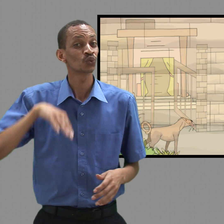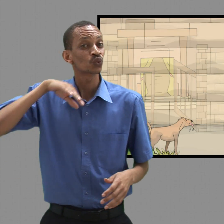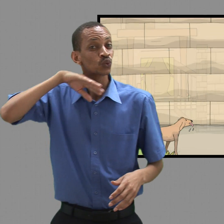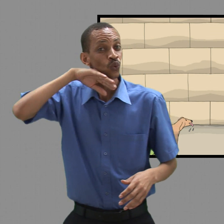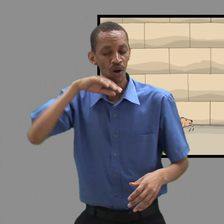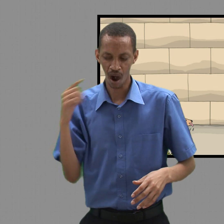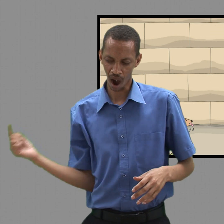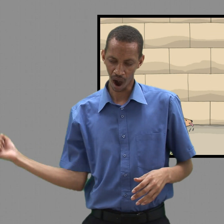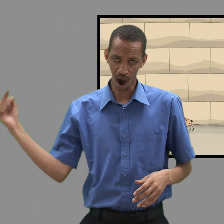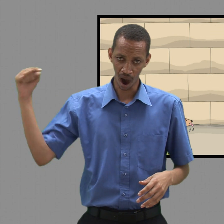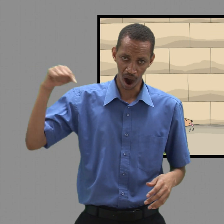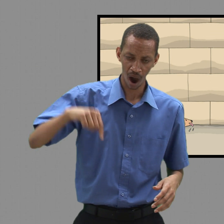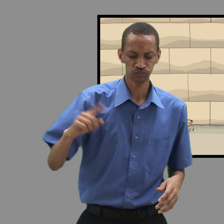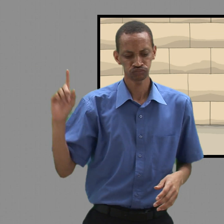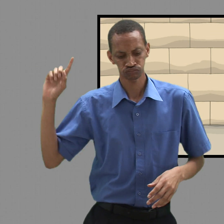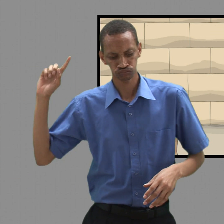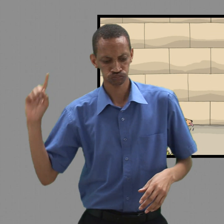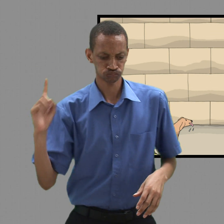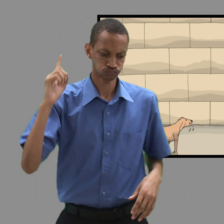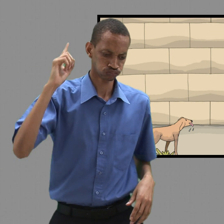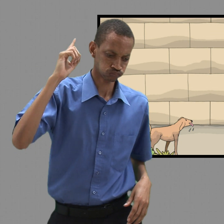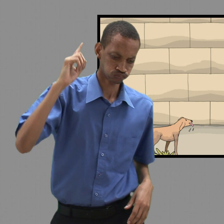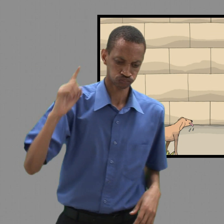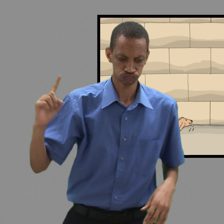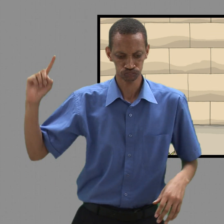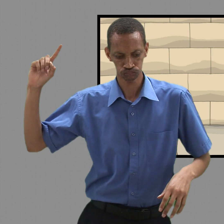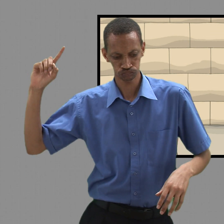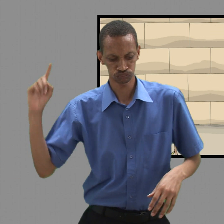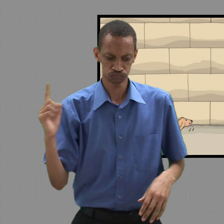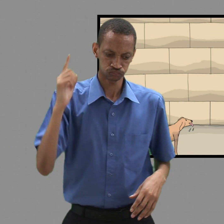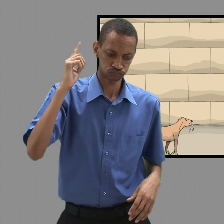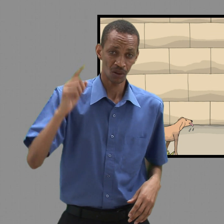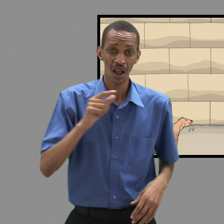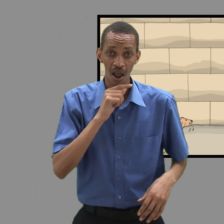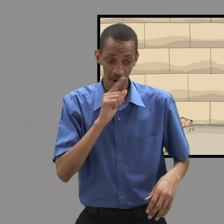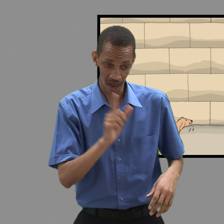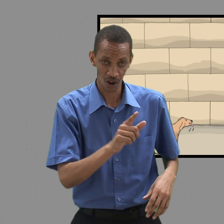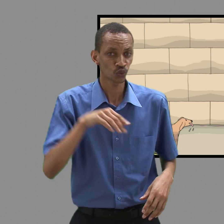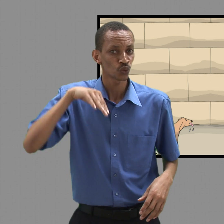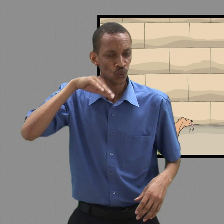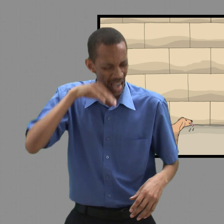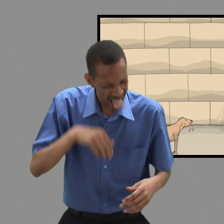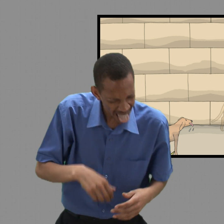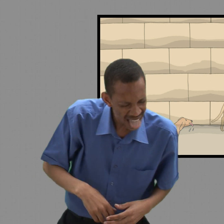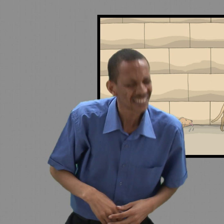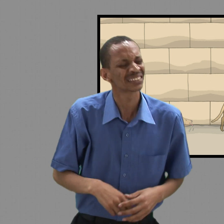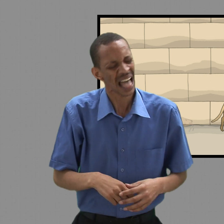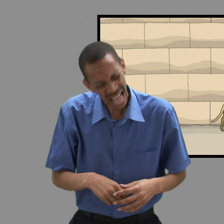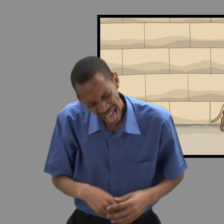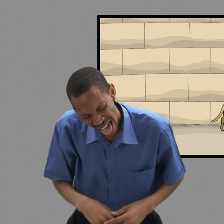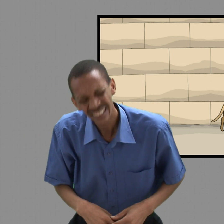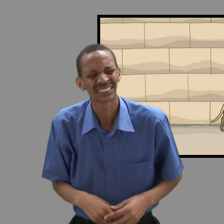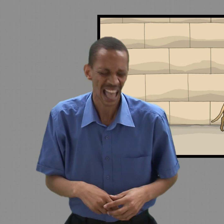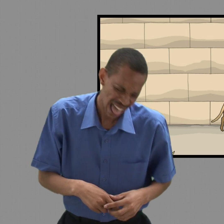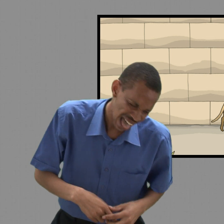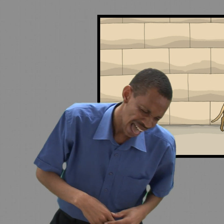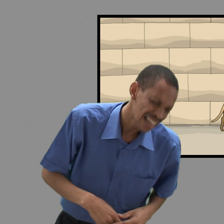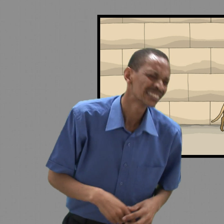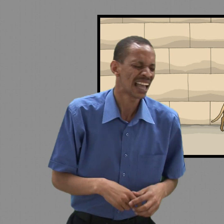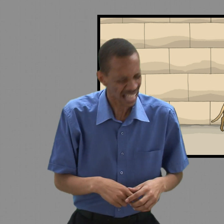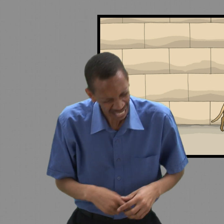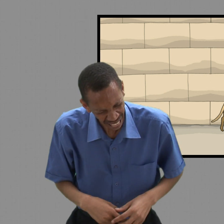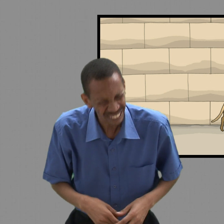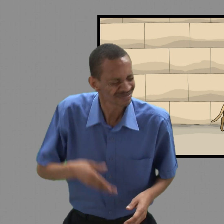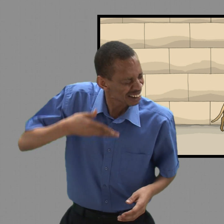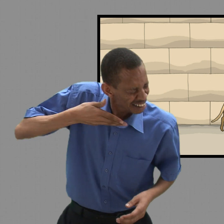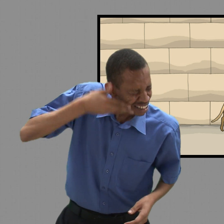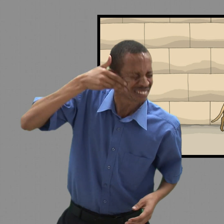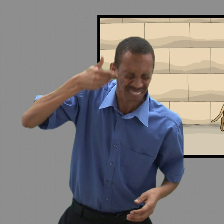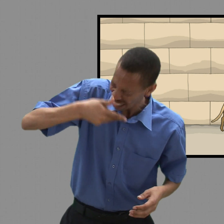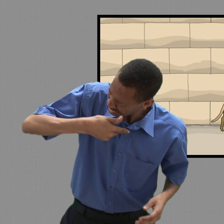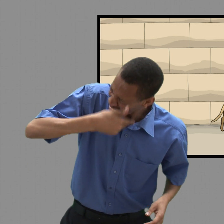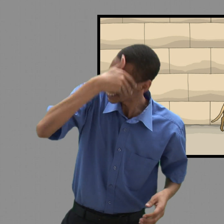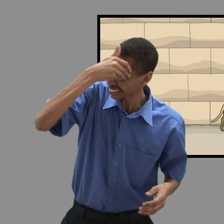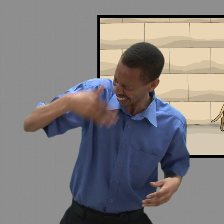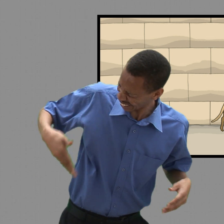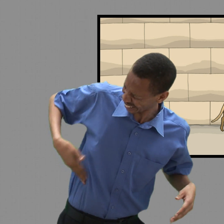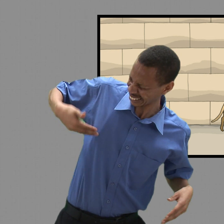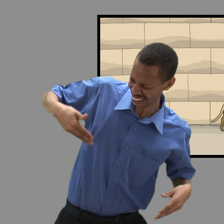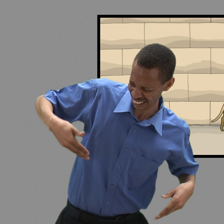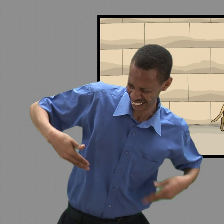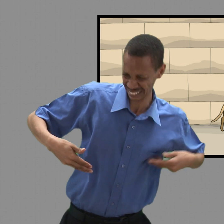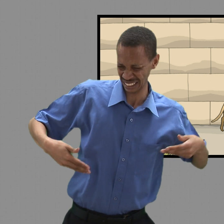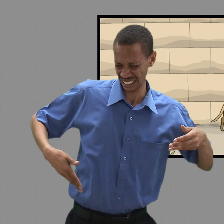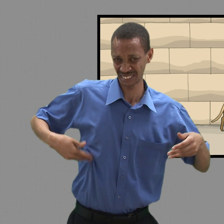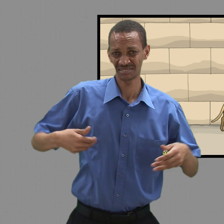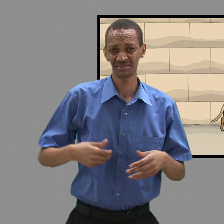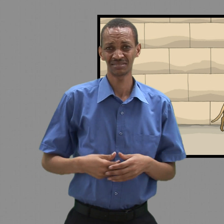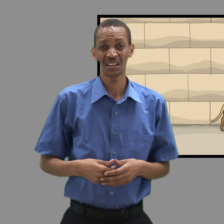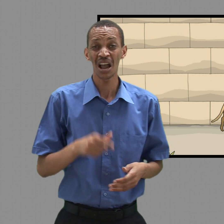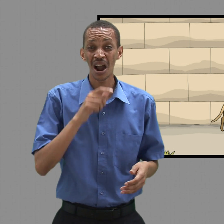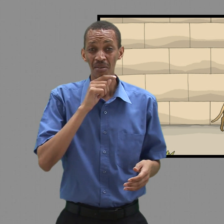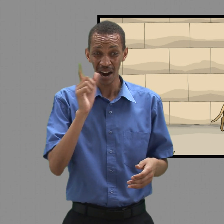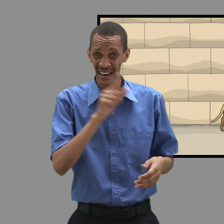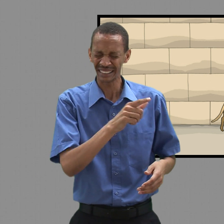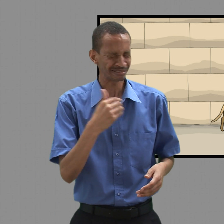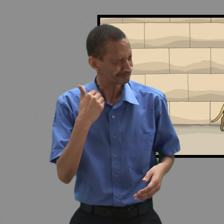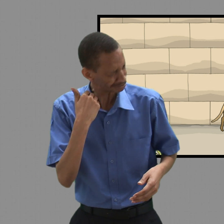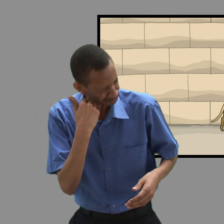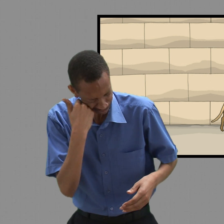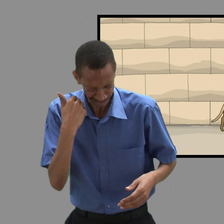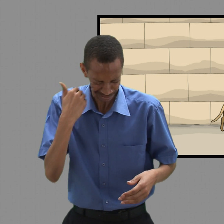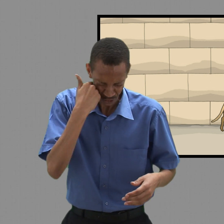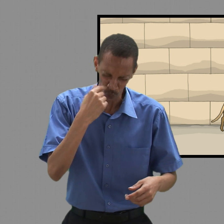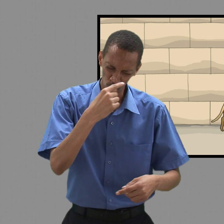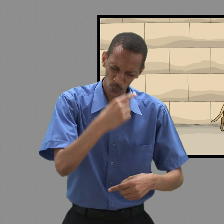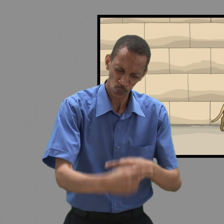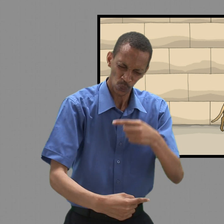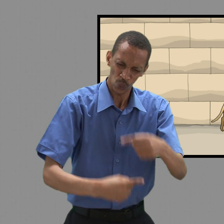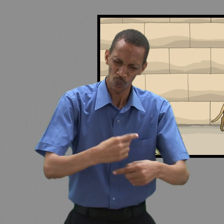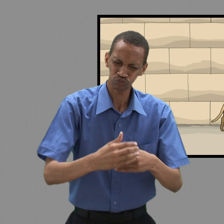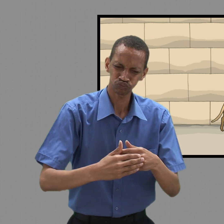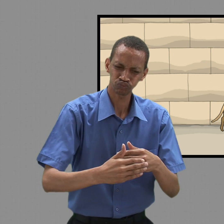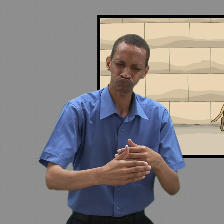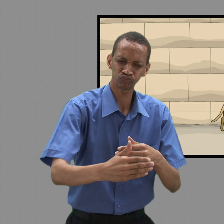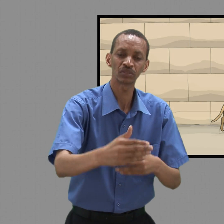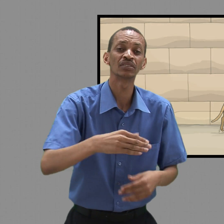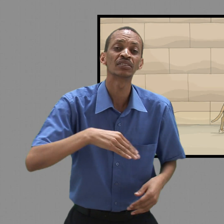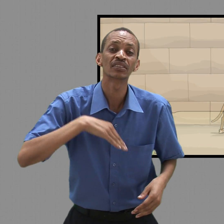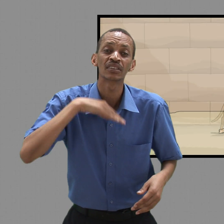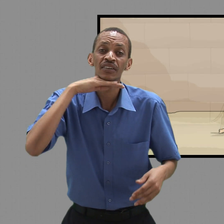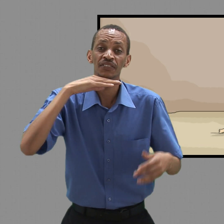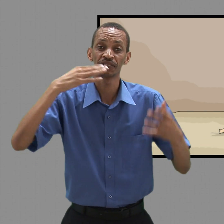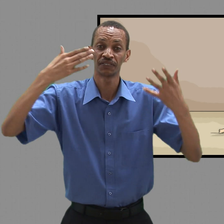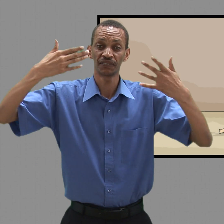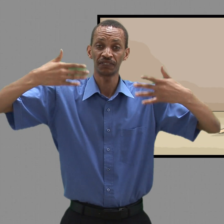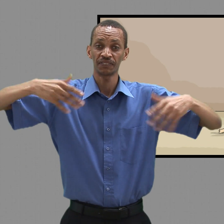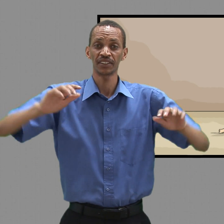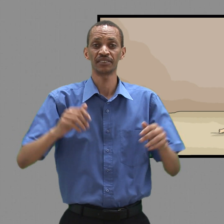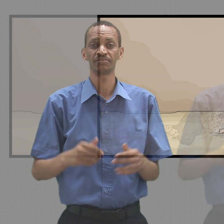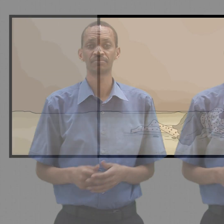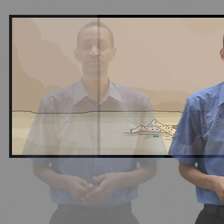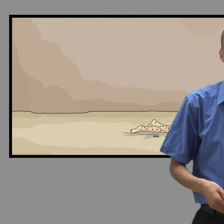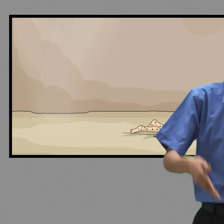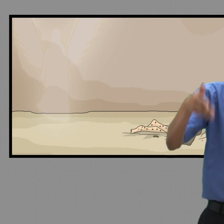Even the dogs came and licked his sores.